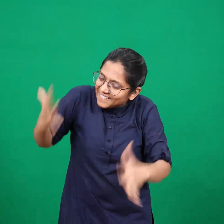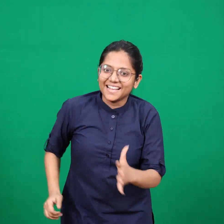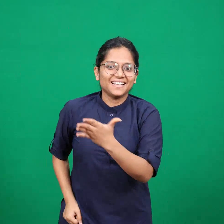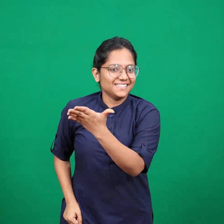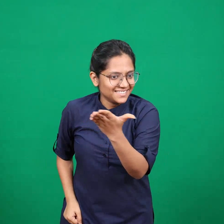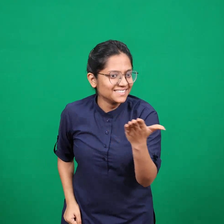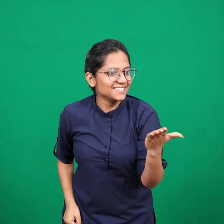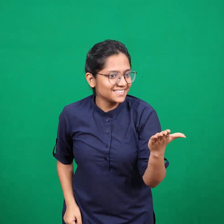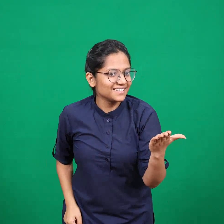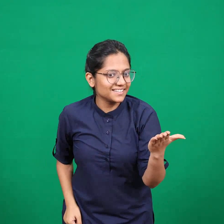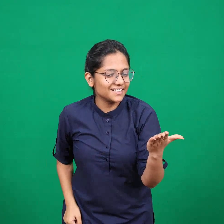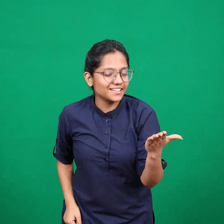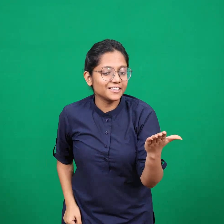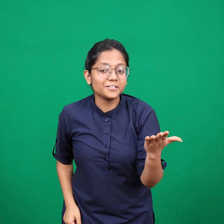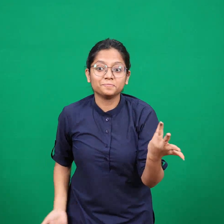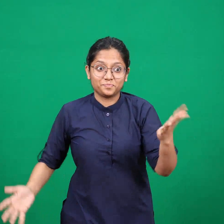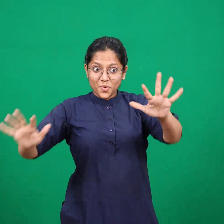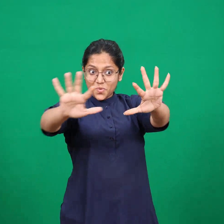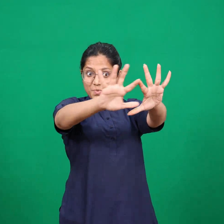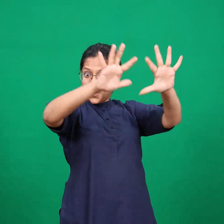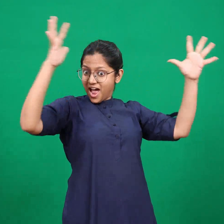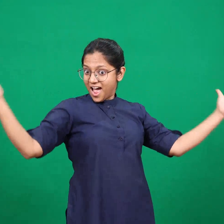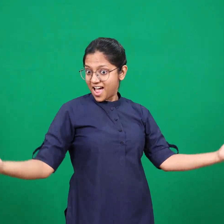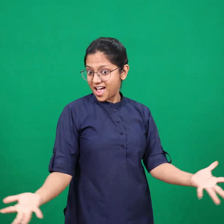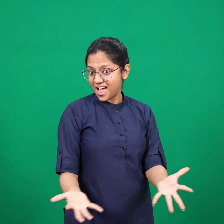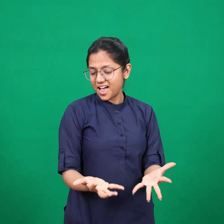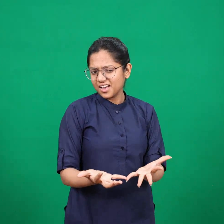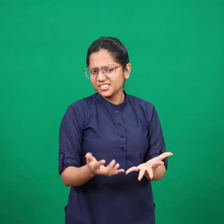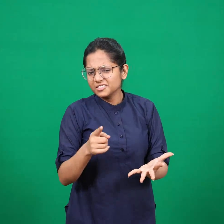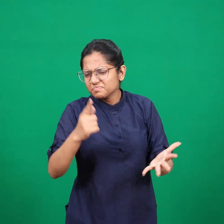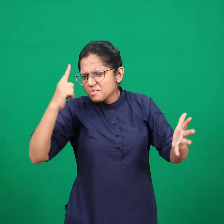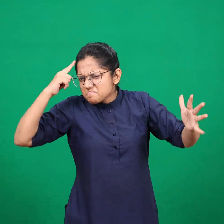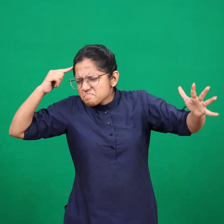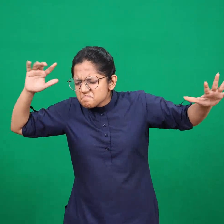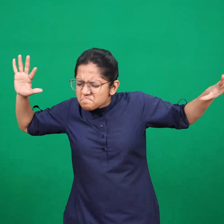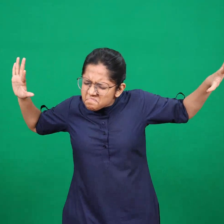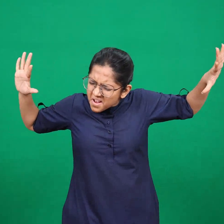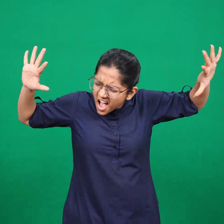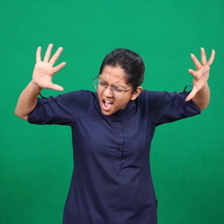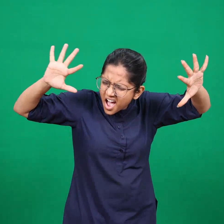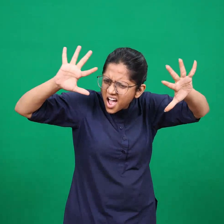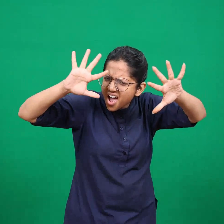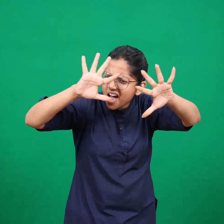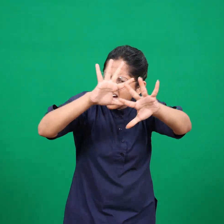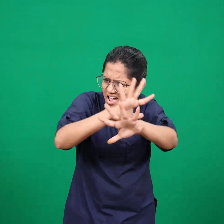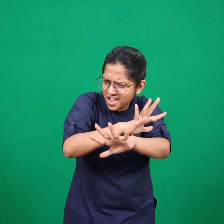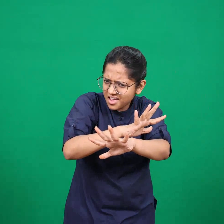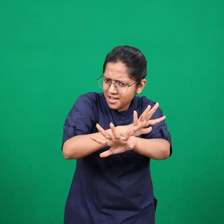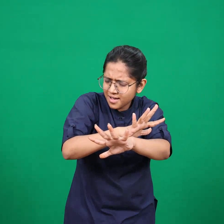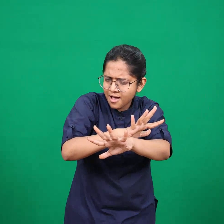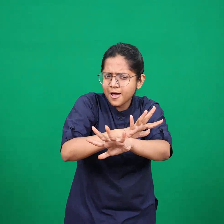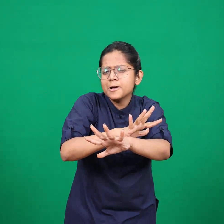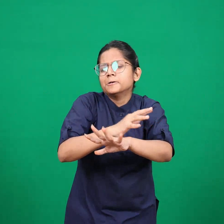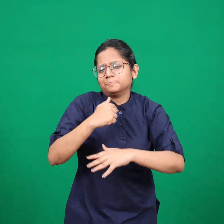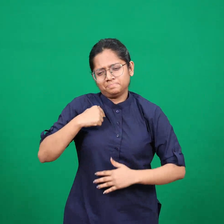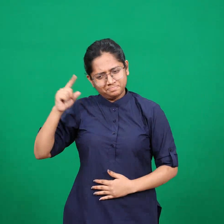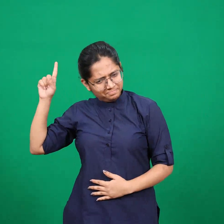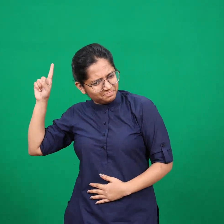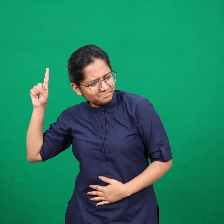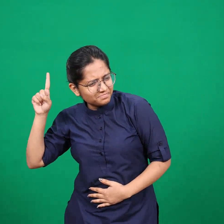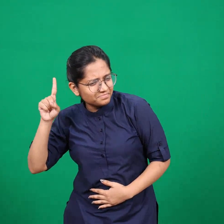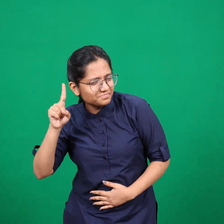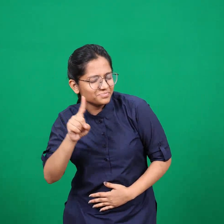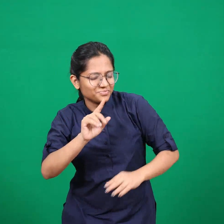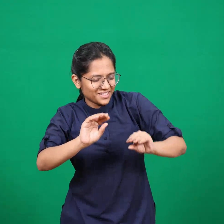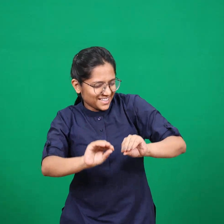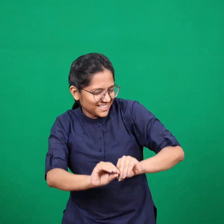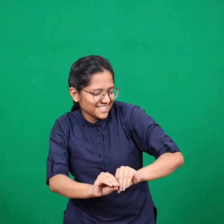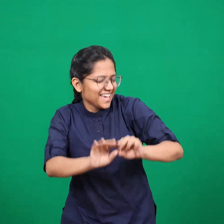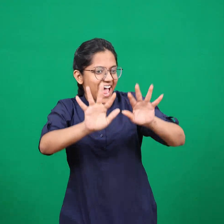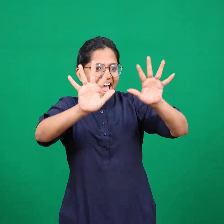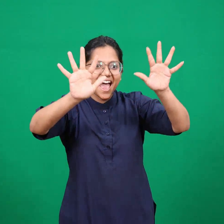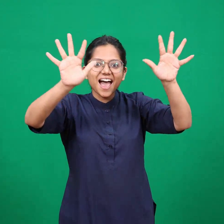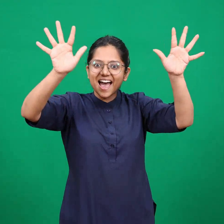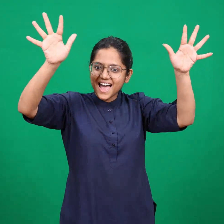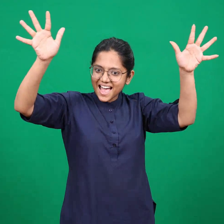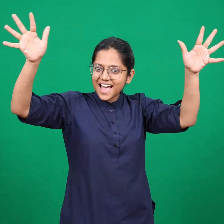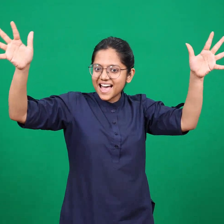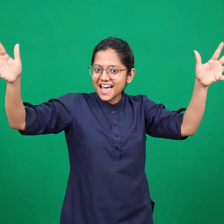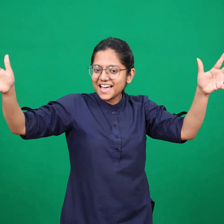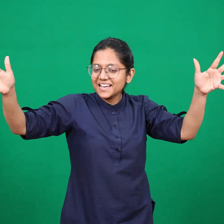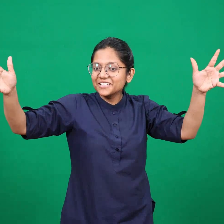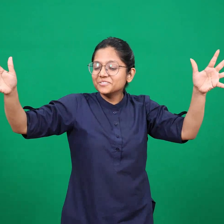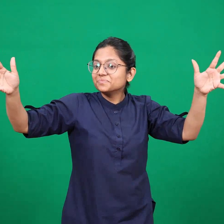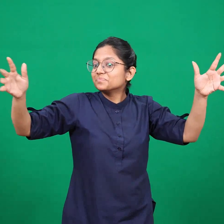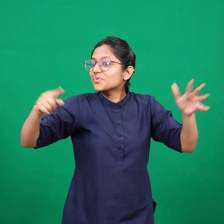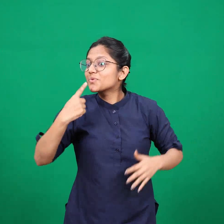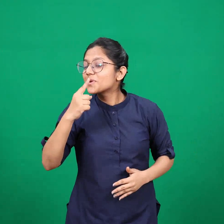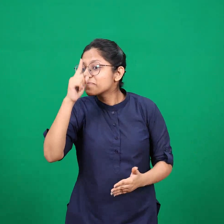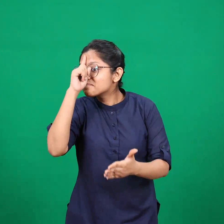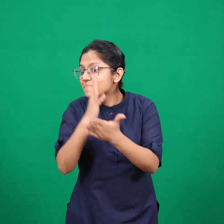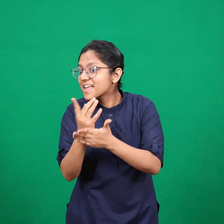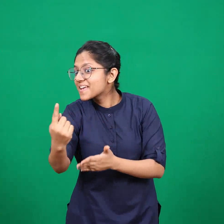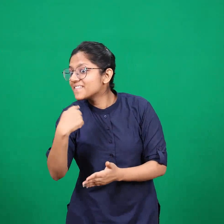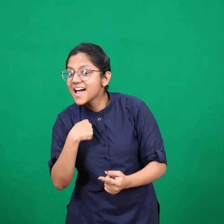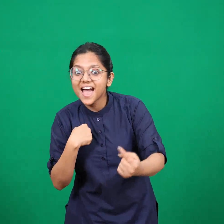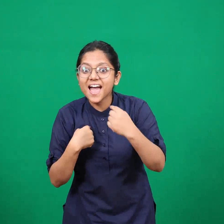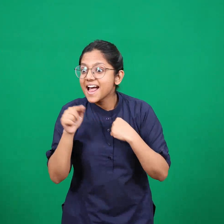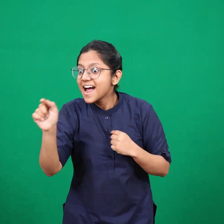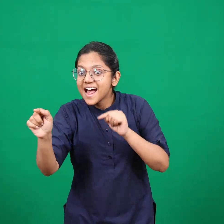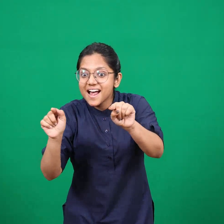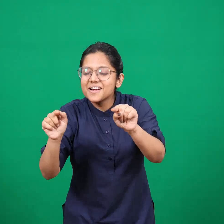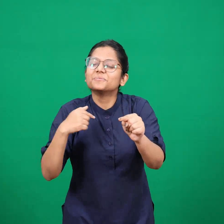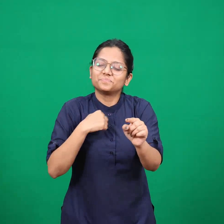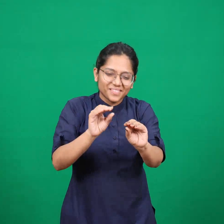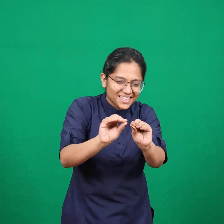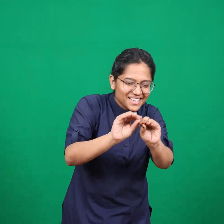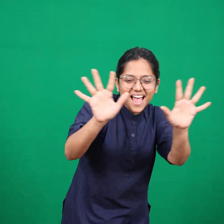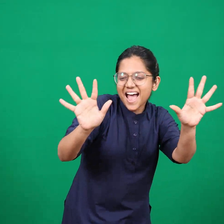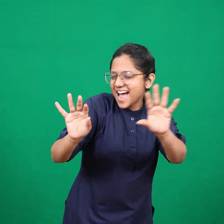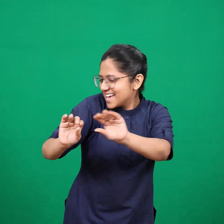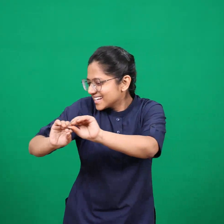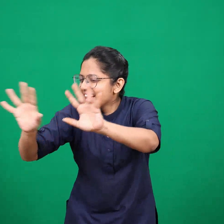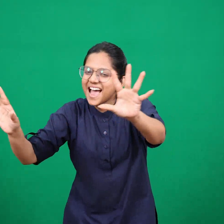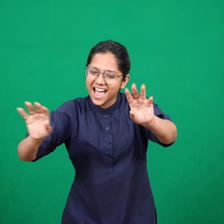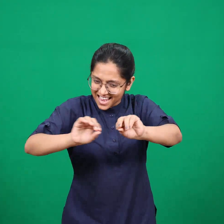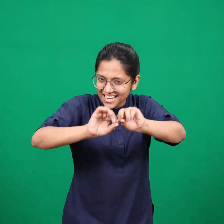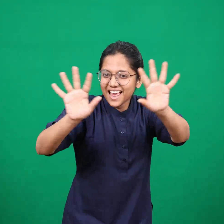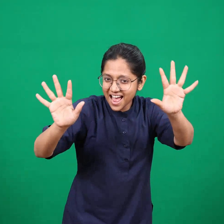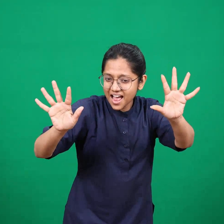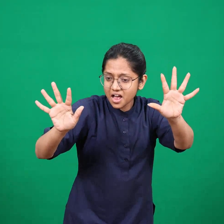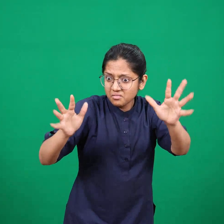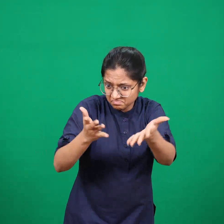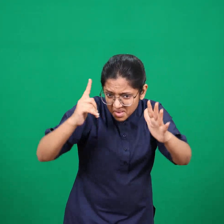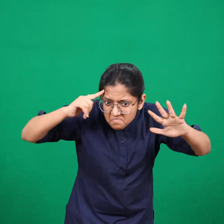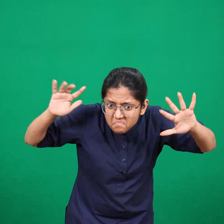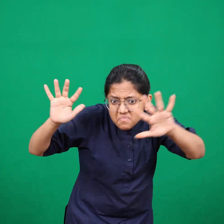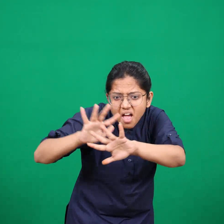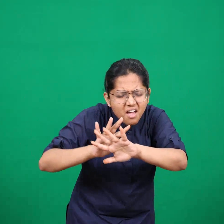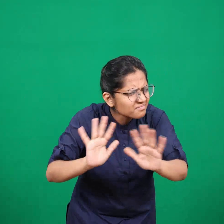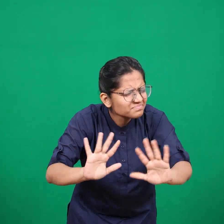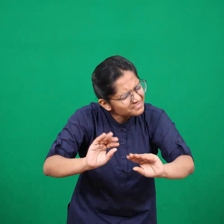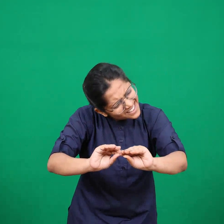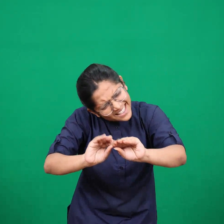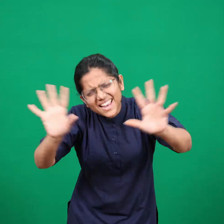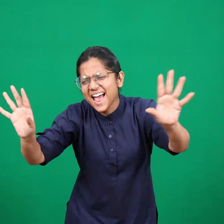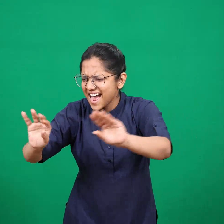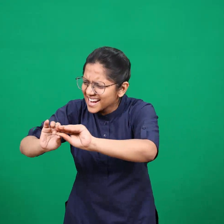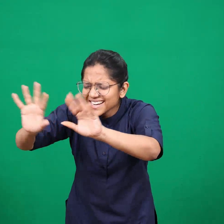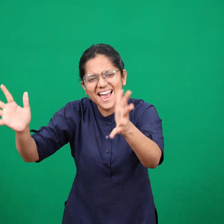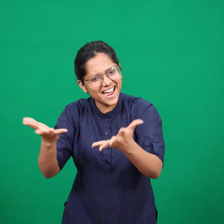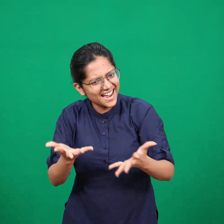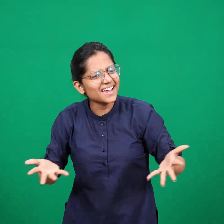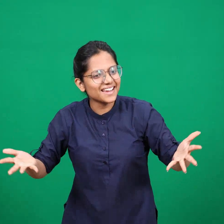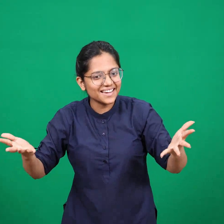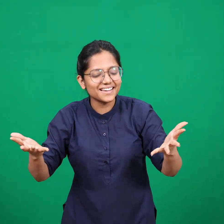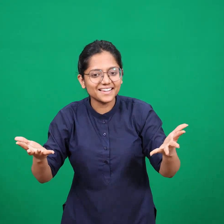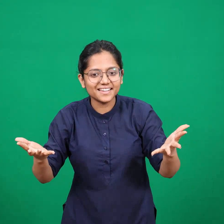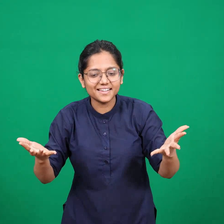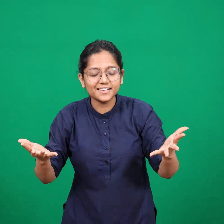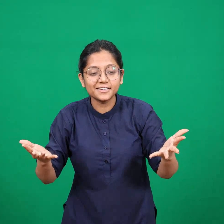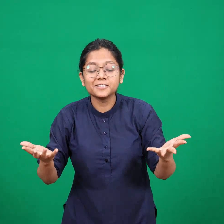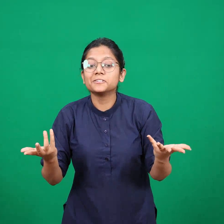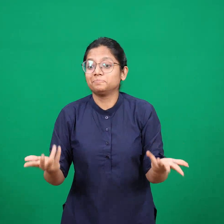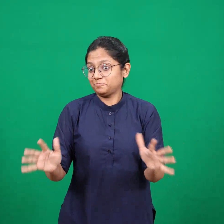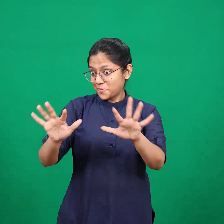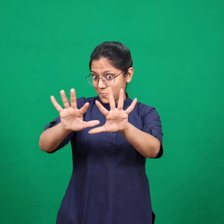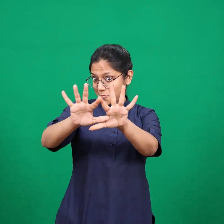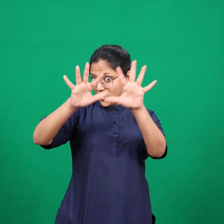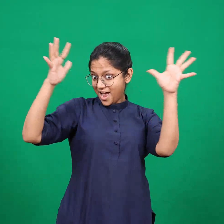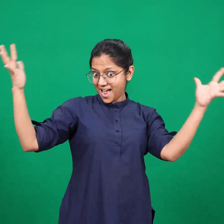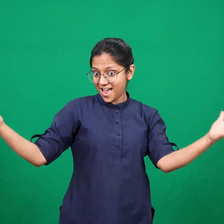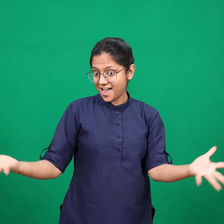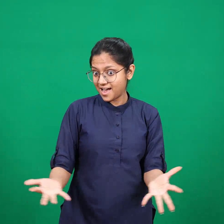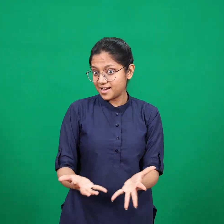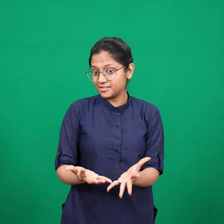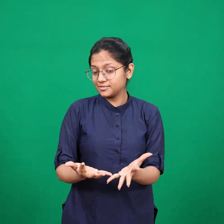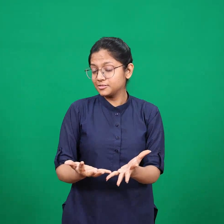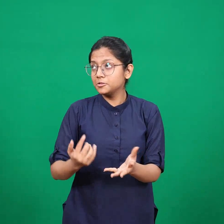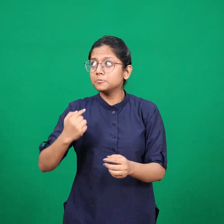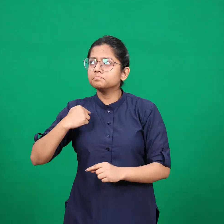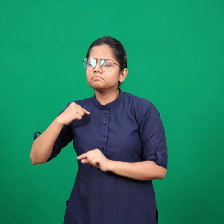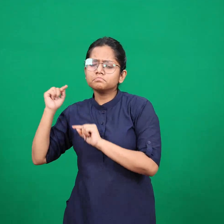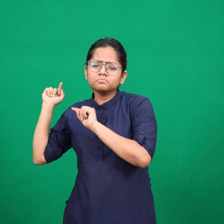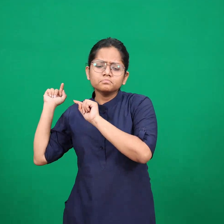I have come into the world as a light, so that no one who believes in Me should remain in darkness.